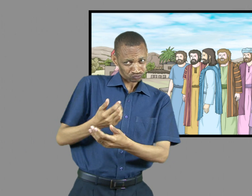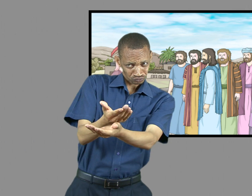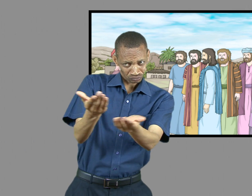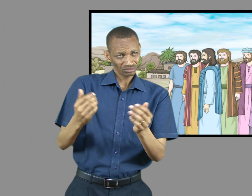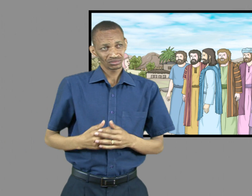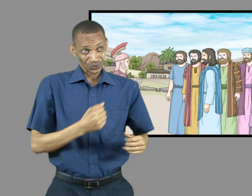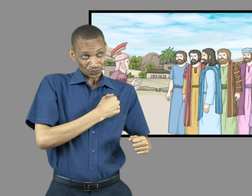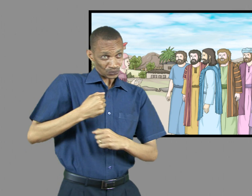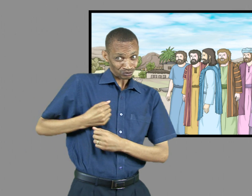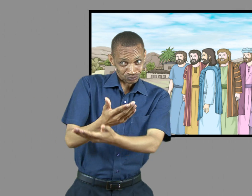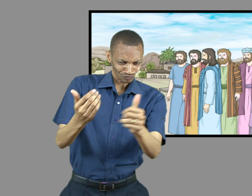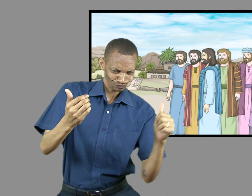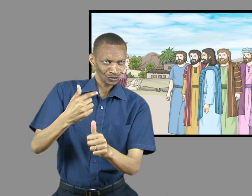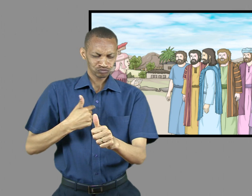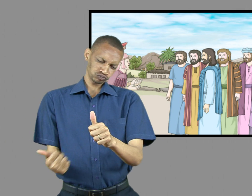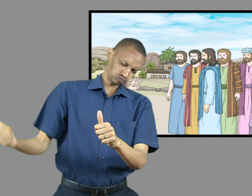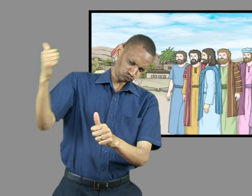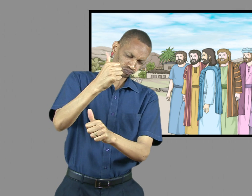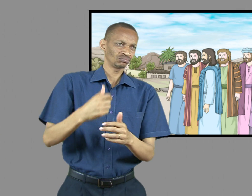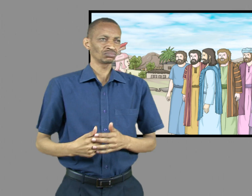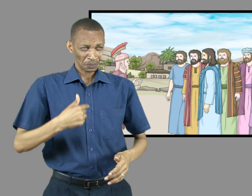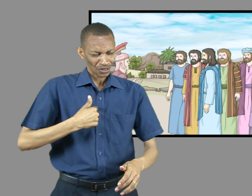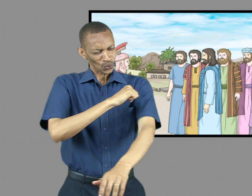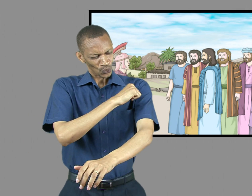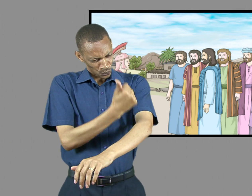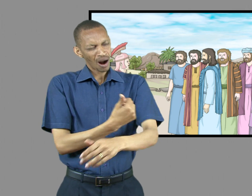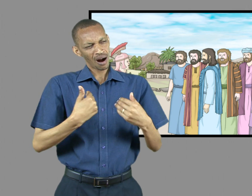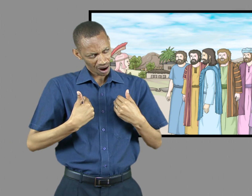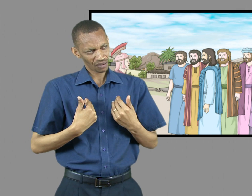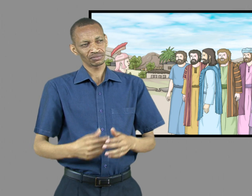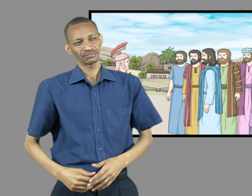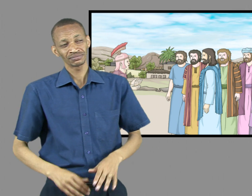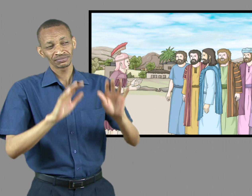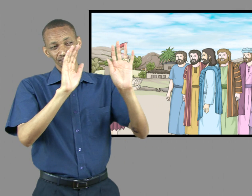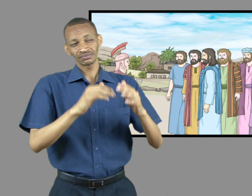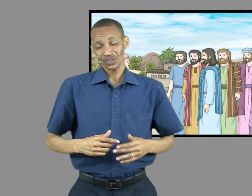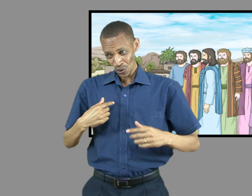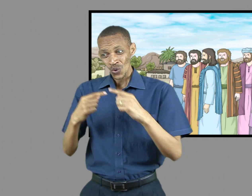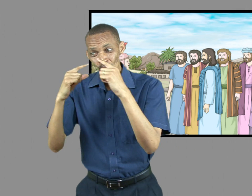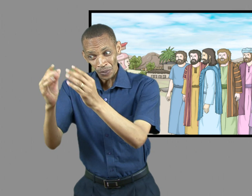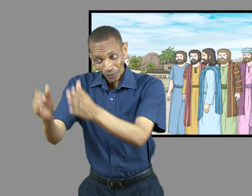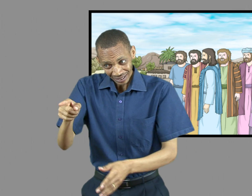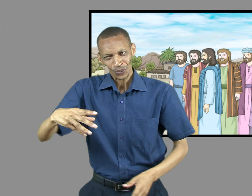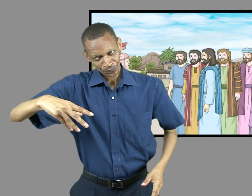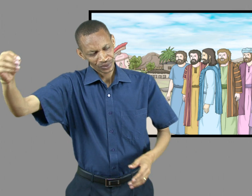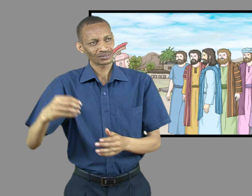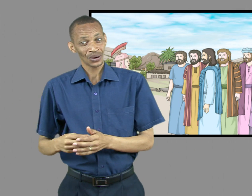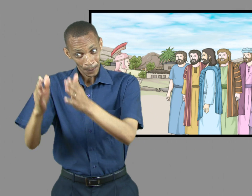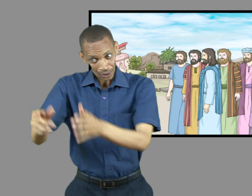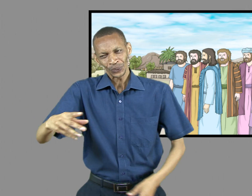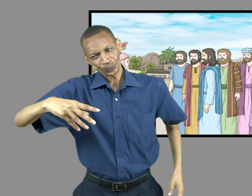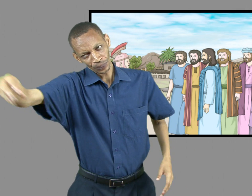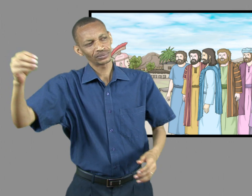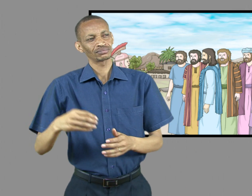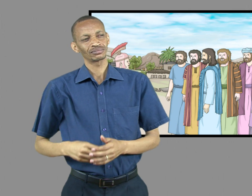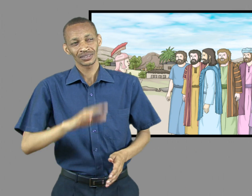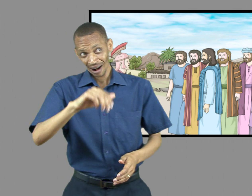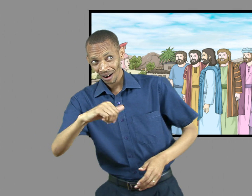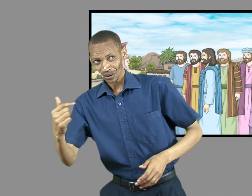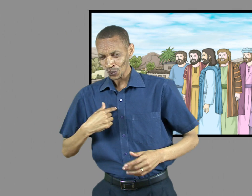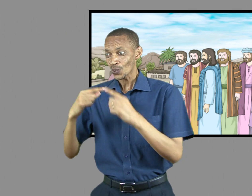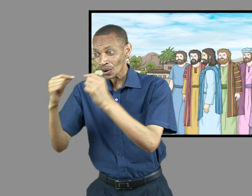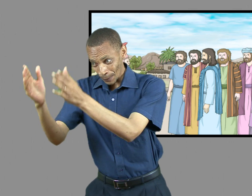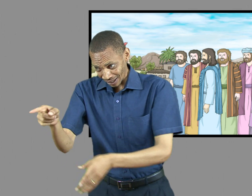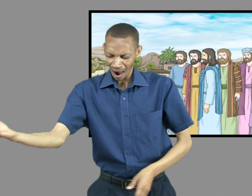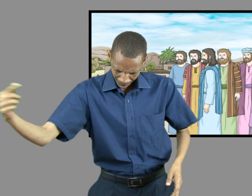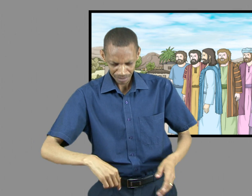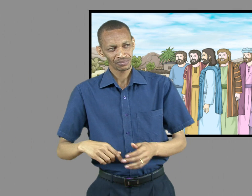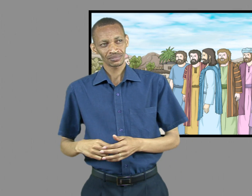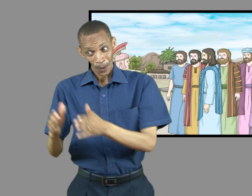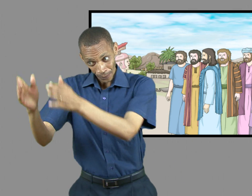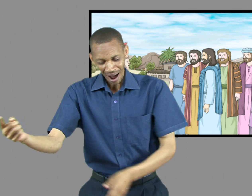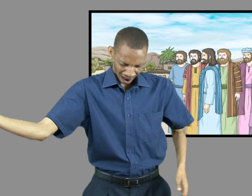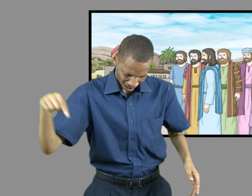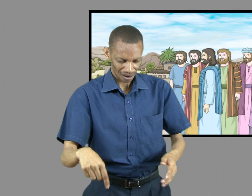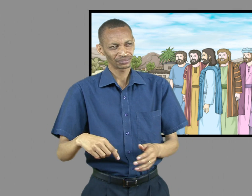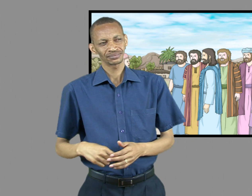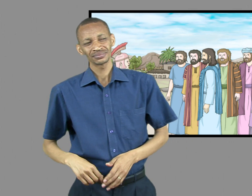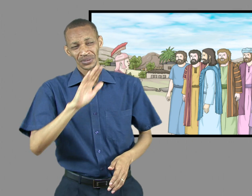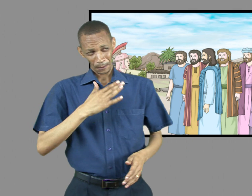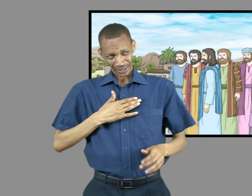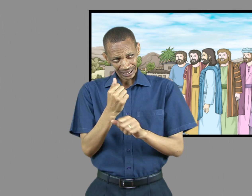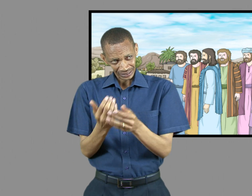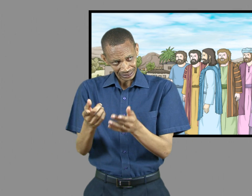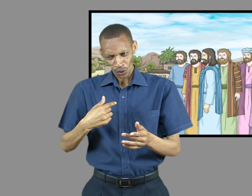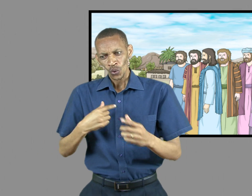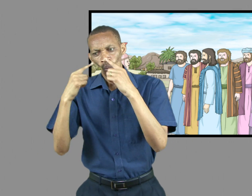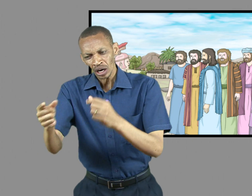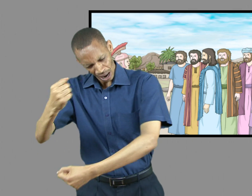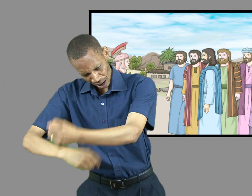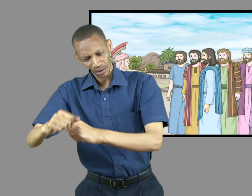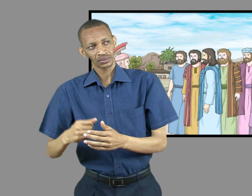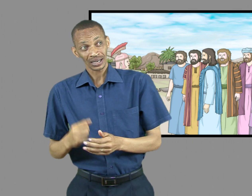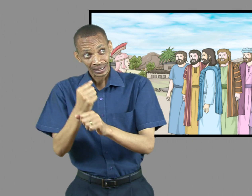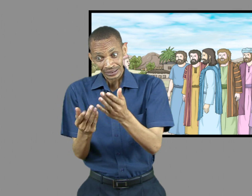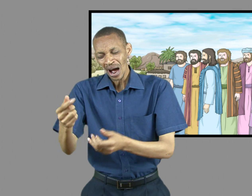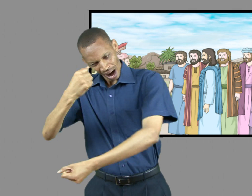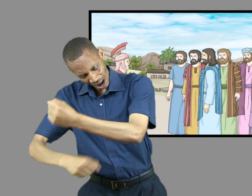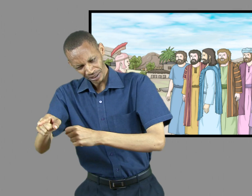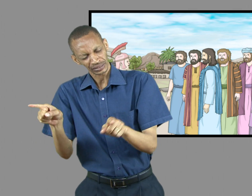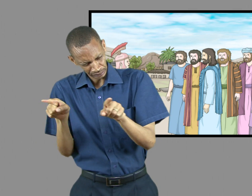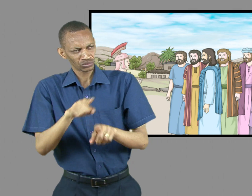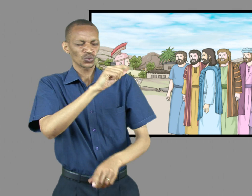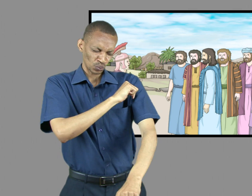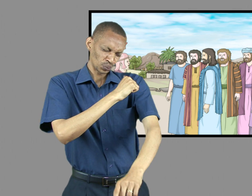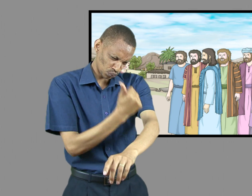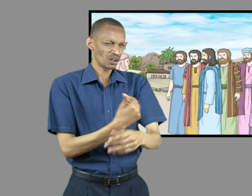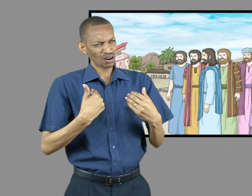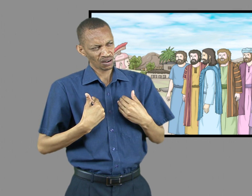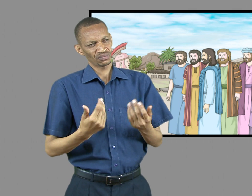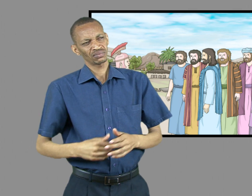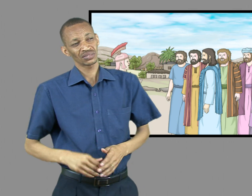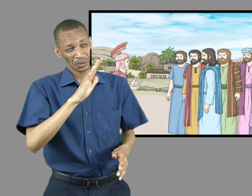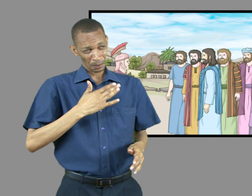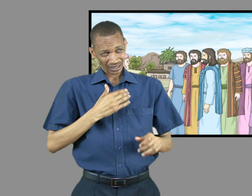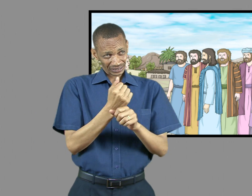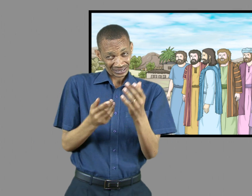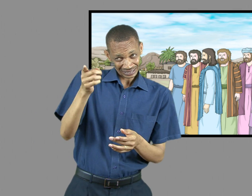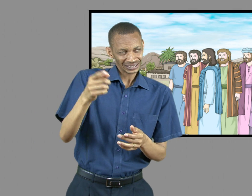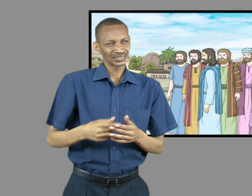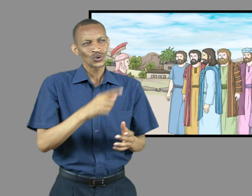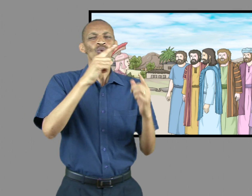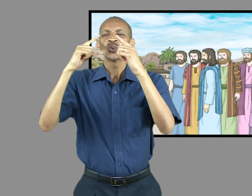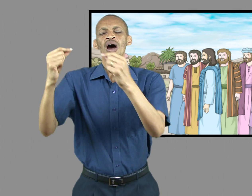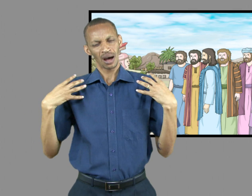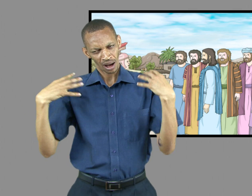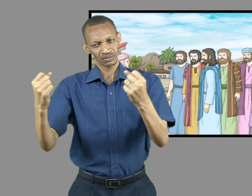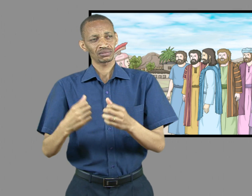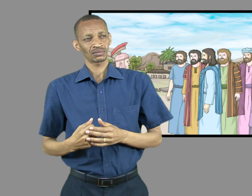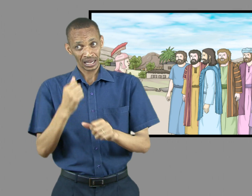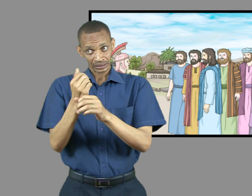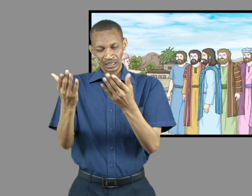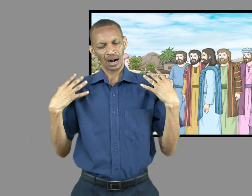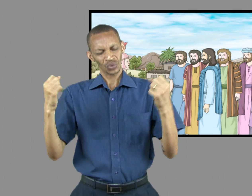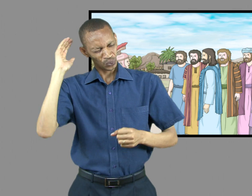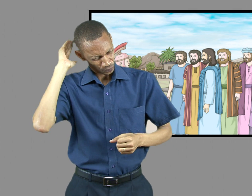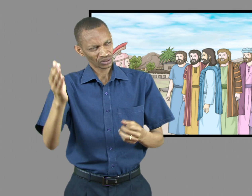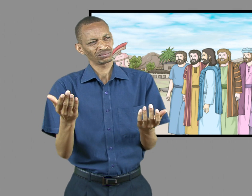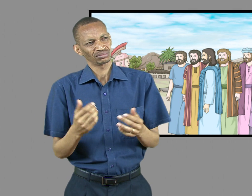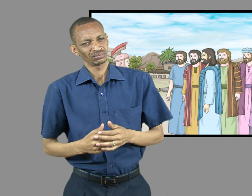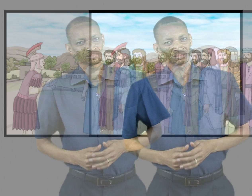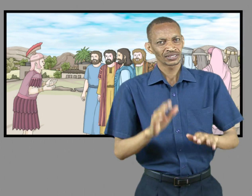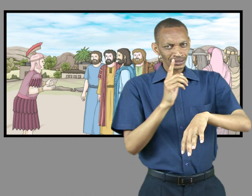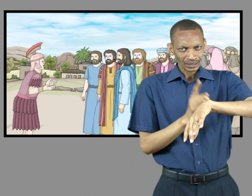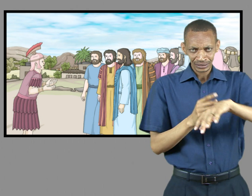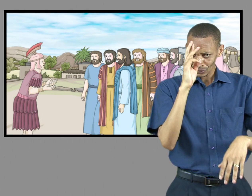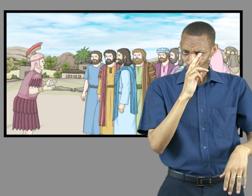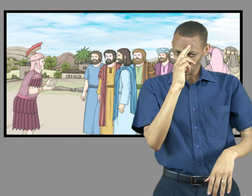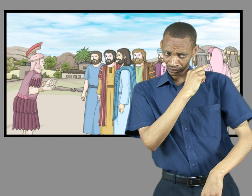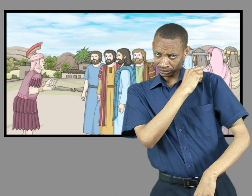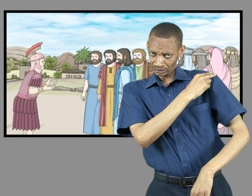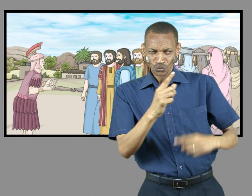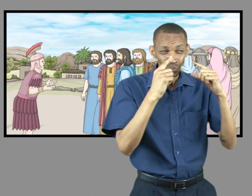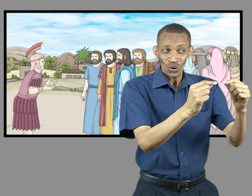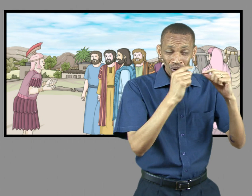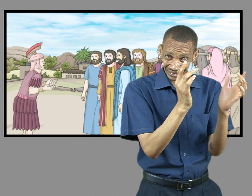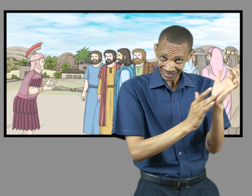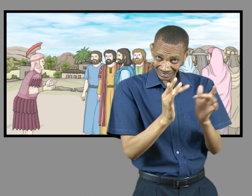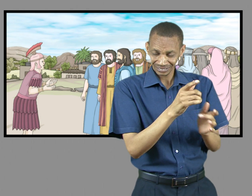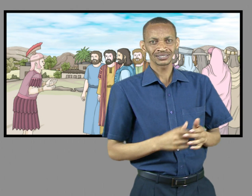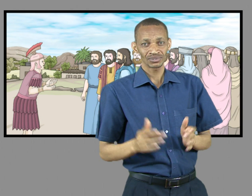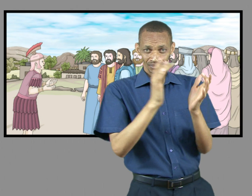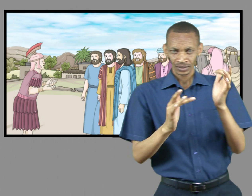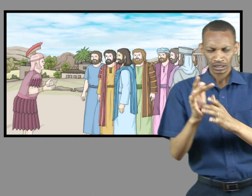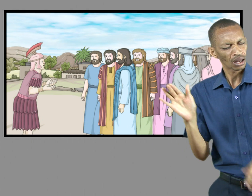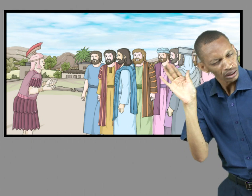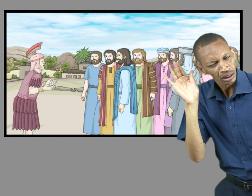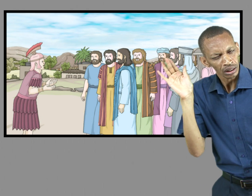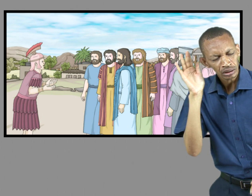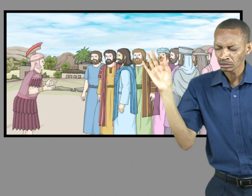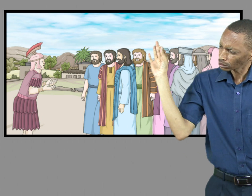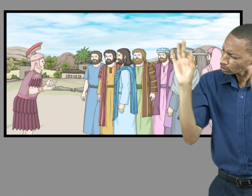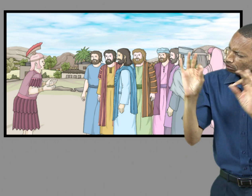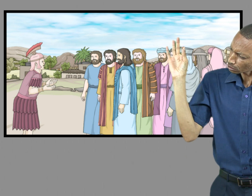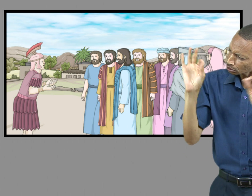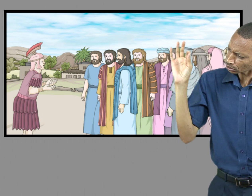For I myself am a man under authority, with soldiers under me. I tell one to go, and he goes; and another to come, and he comes.